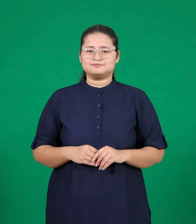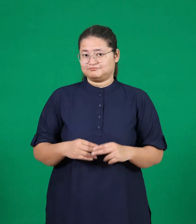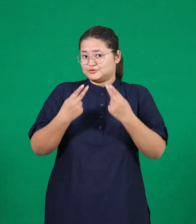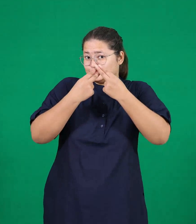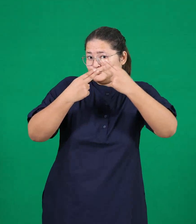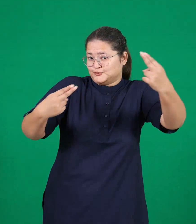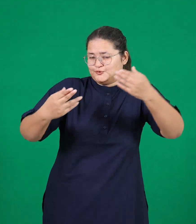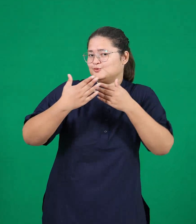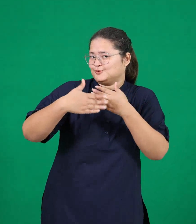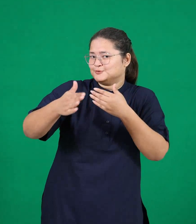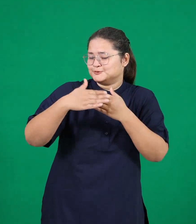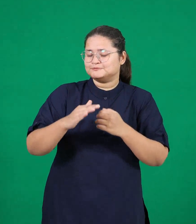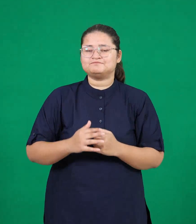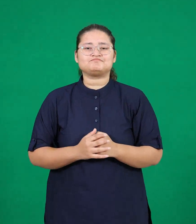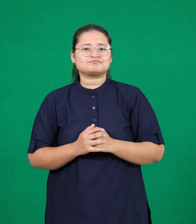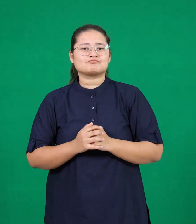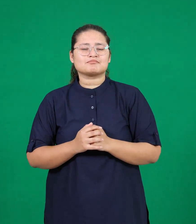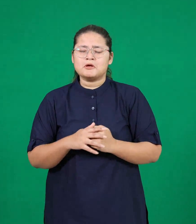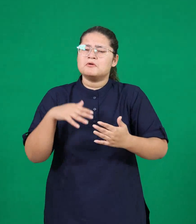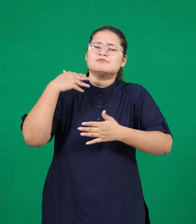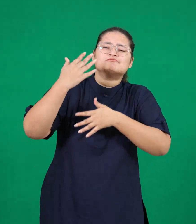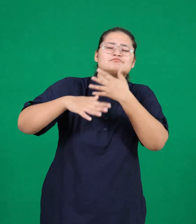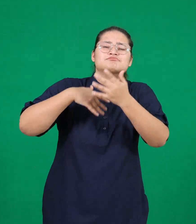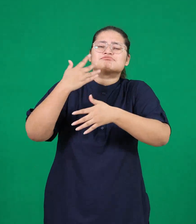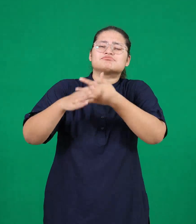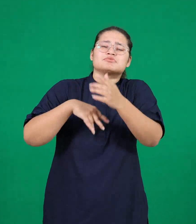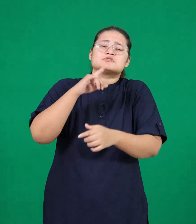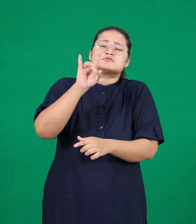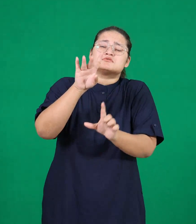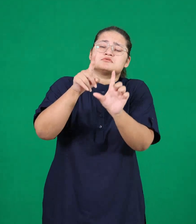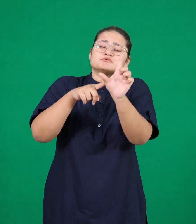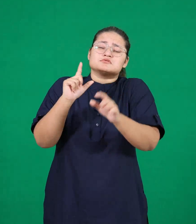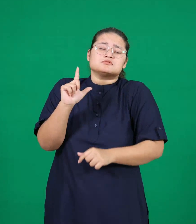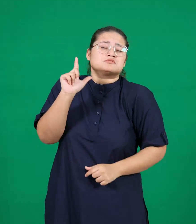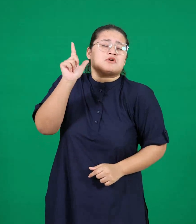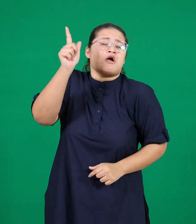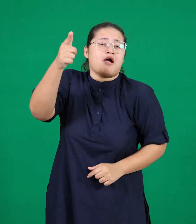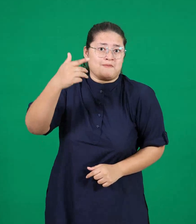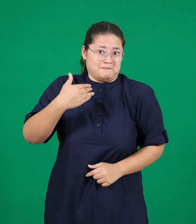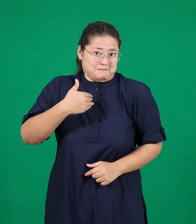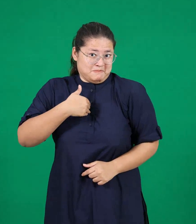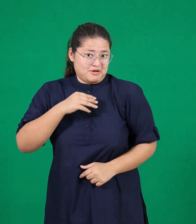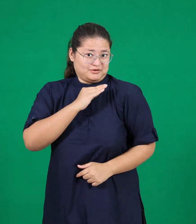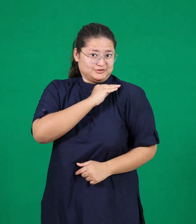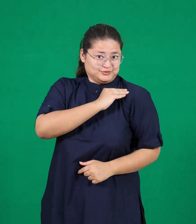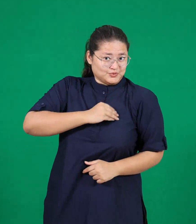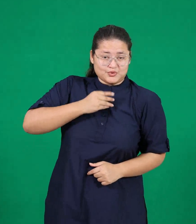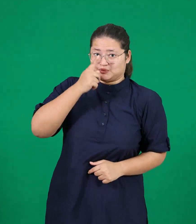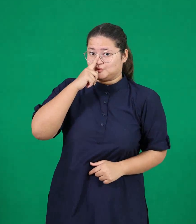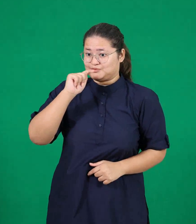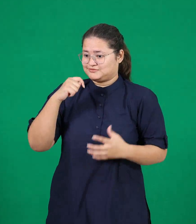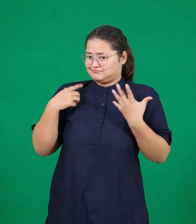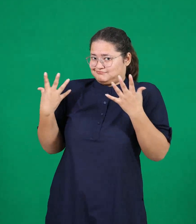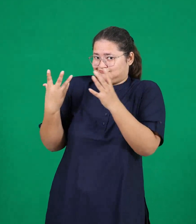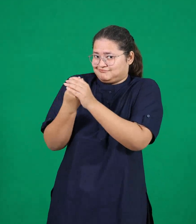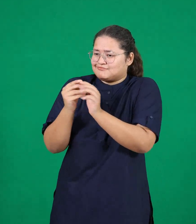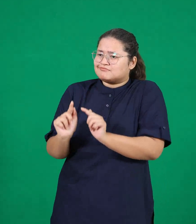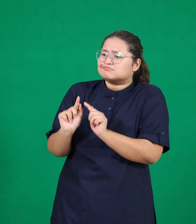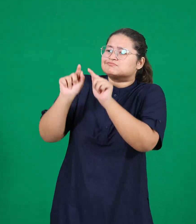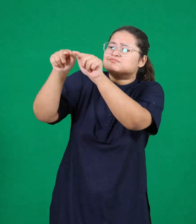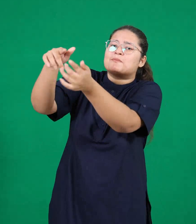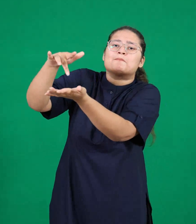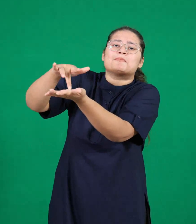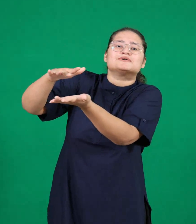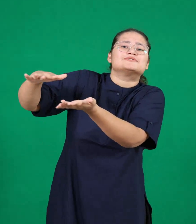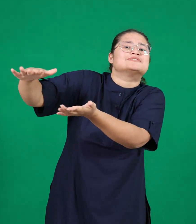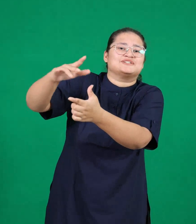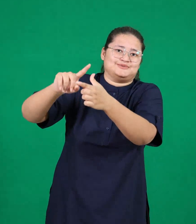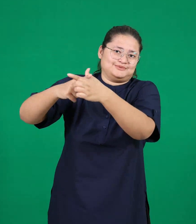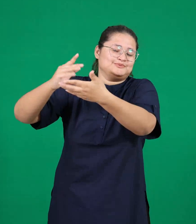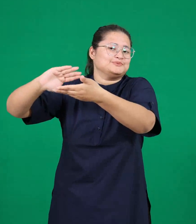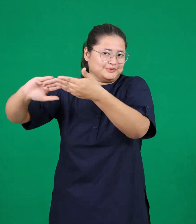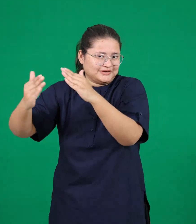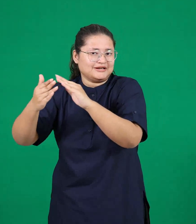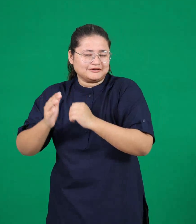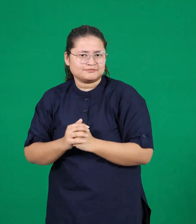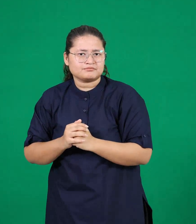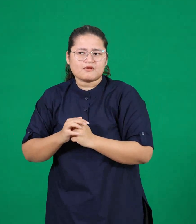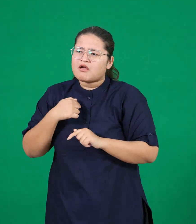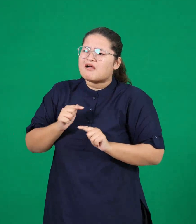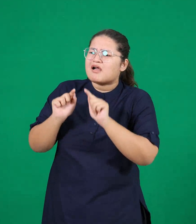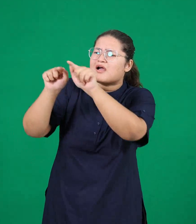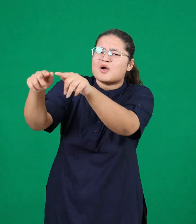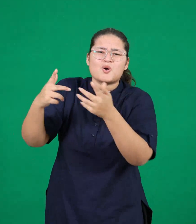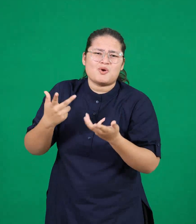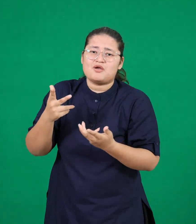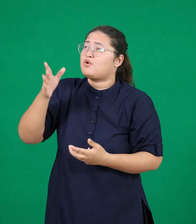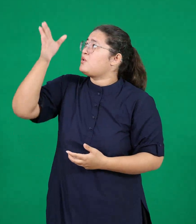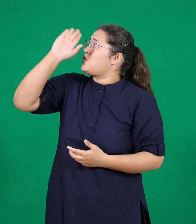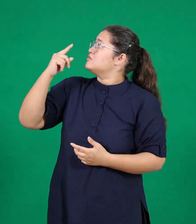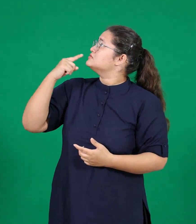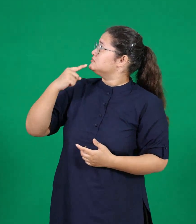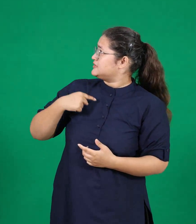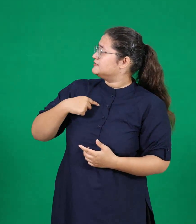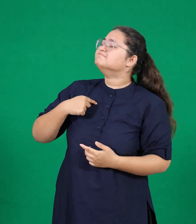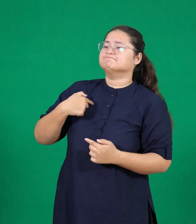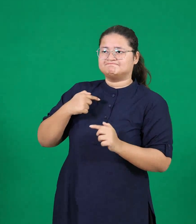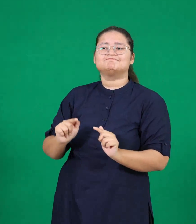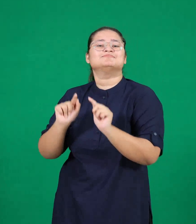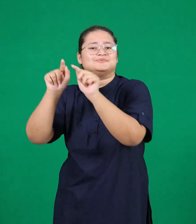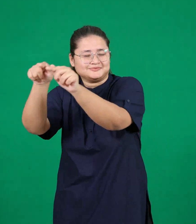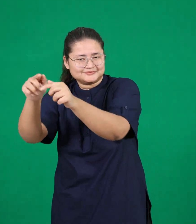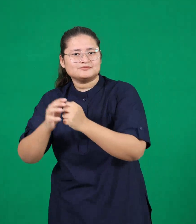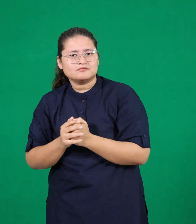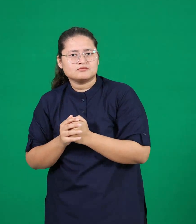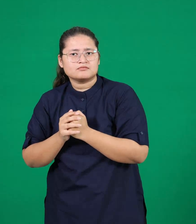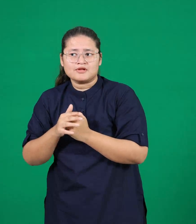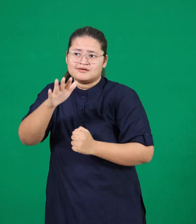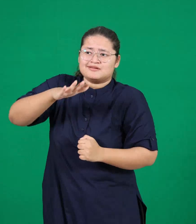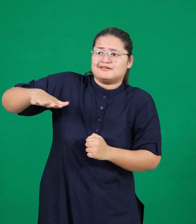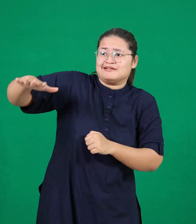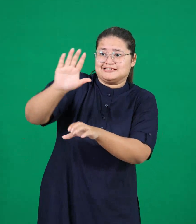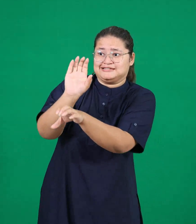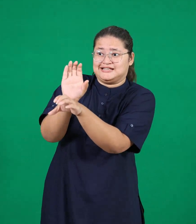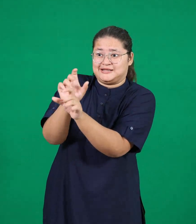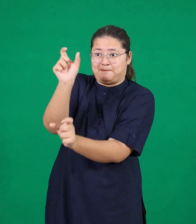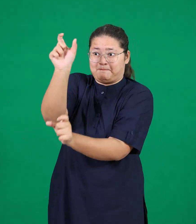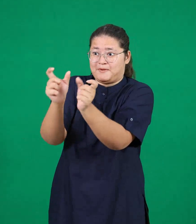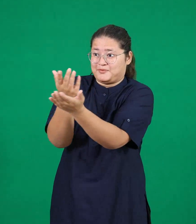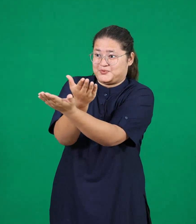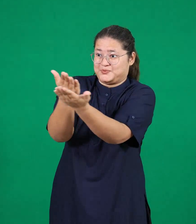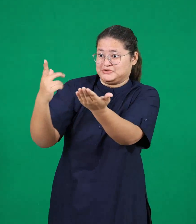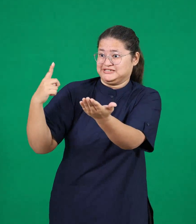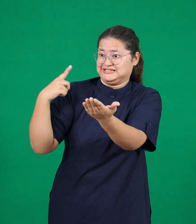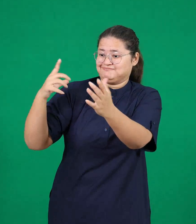Fourteen years later I went up again to Jerusalem, accompanied by Barnabas. I took Titus along also.